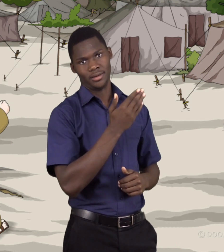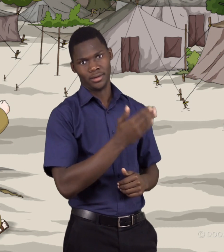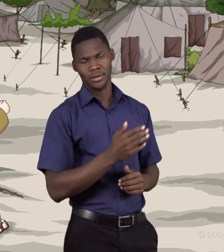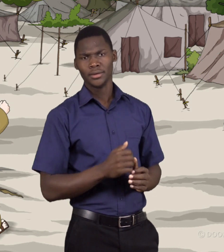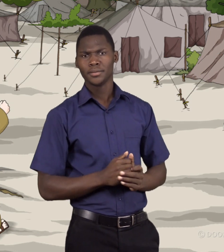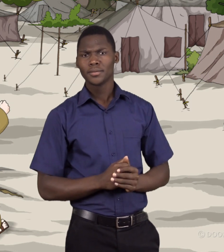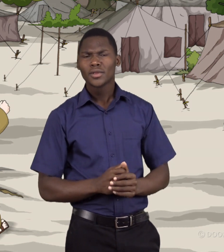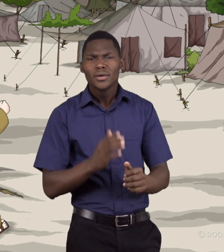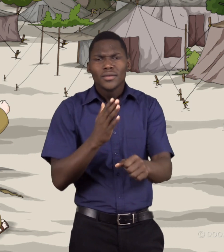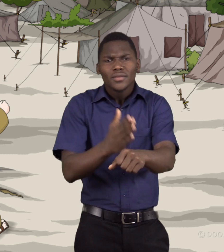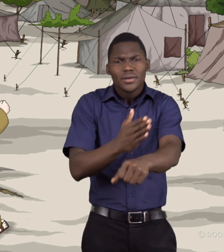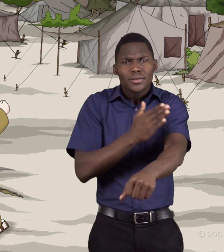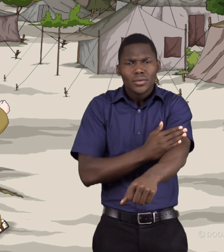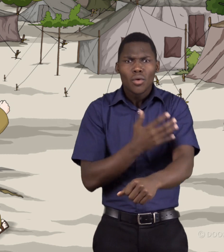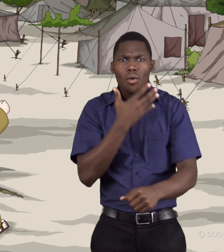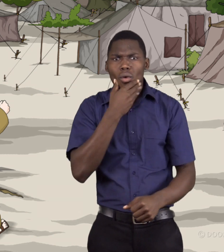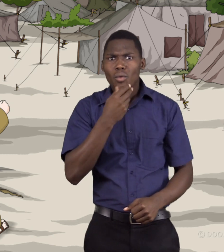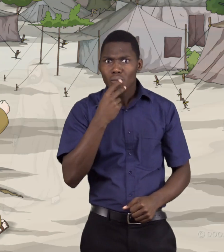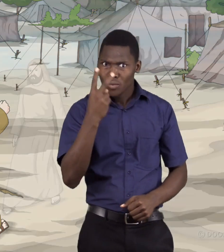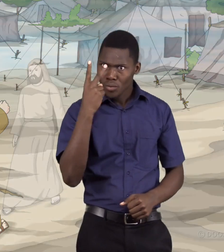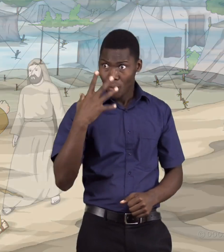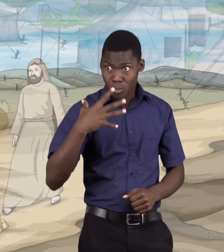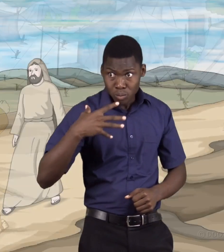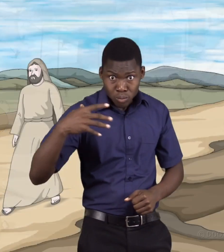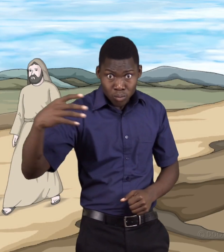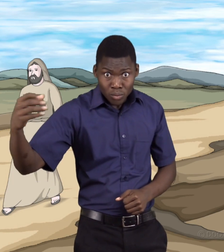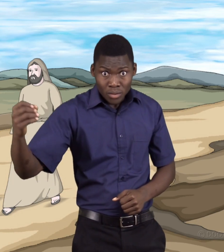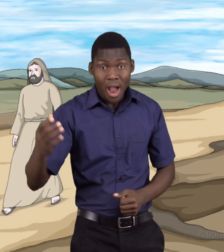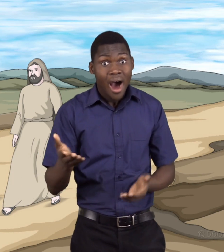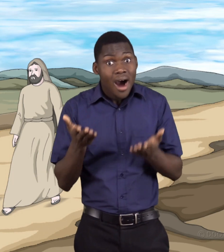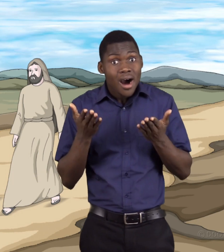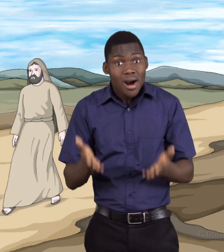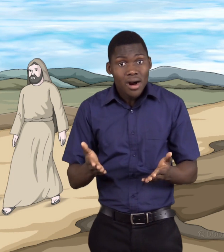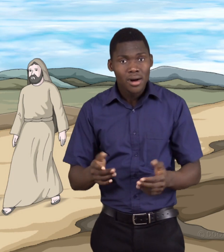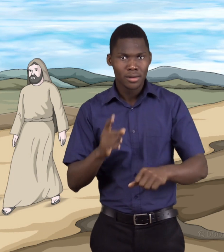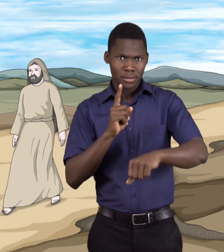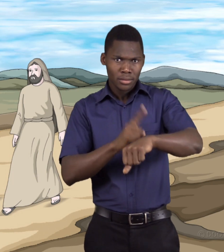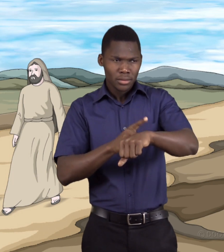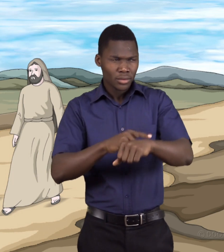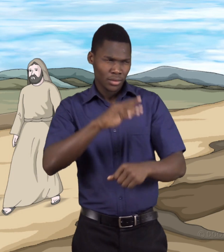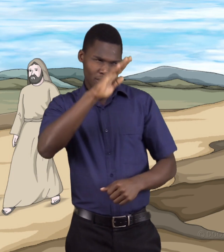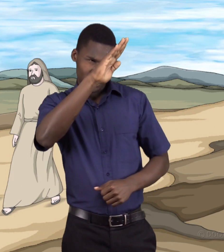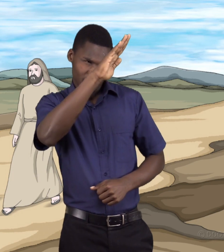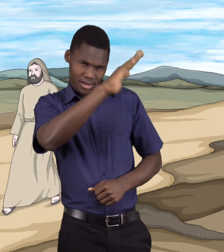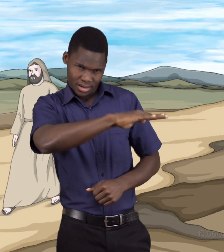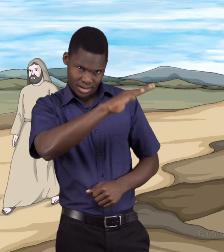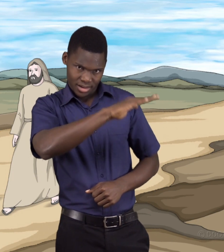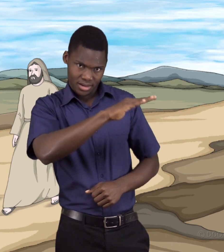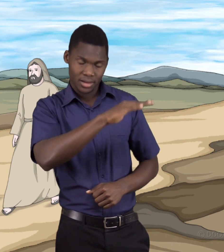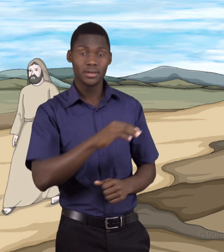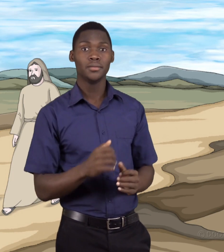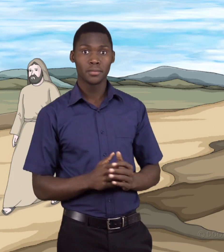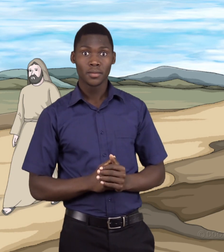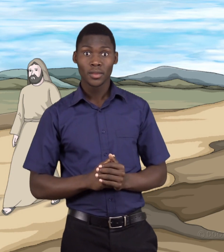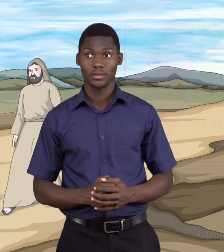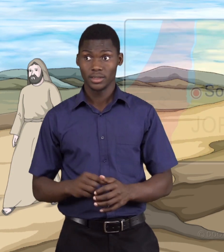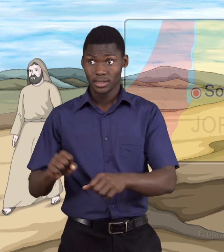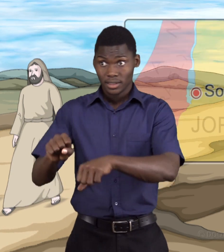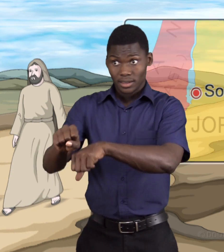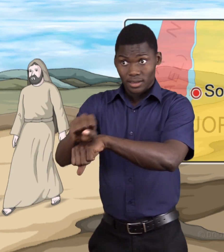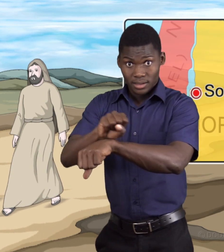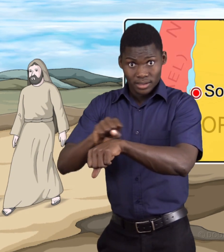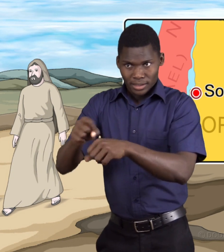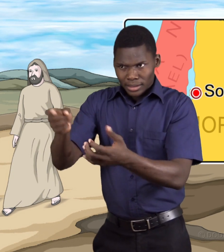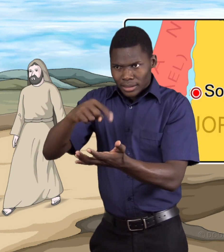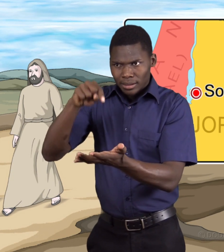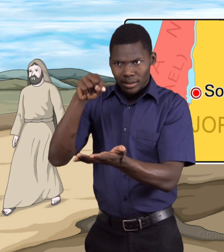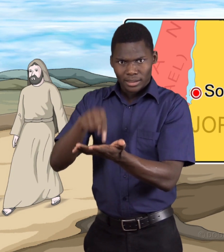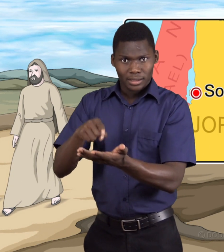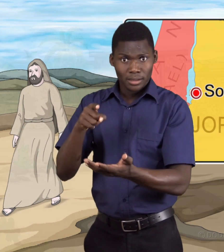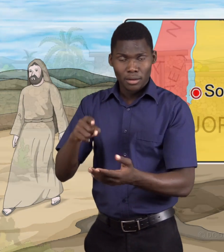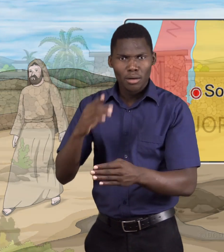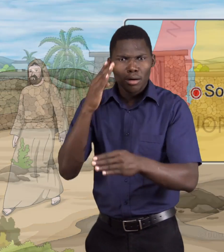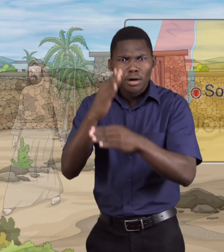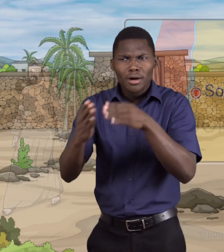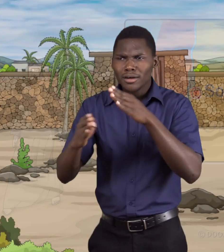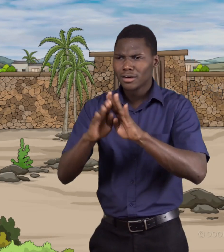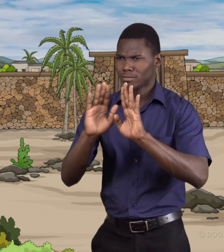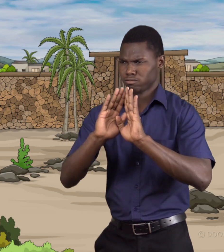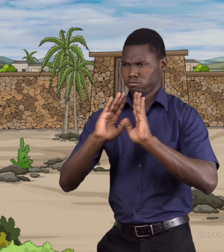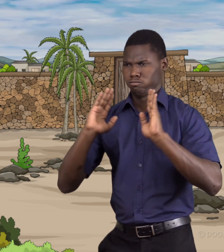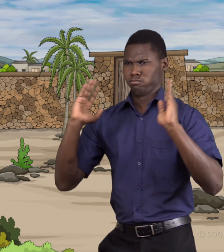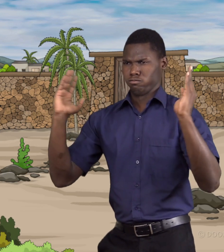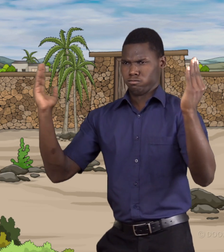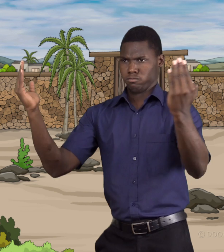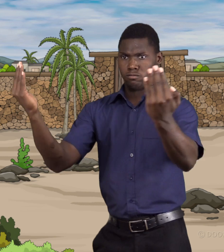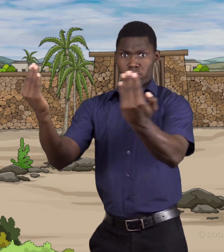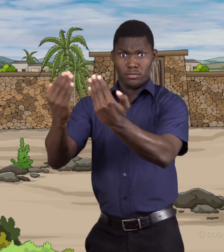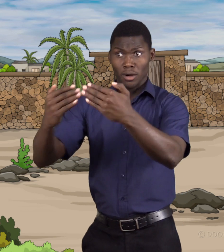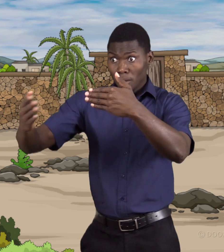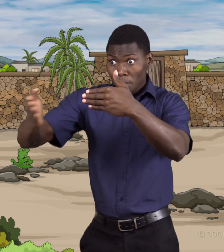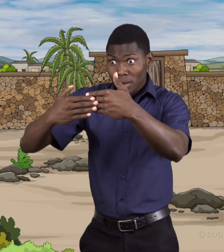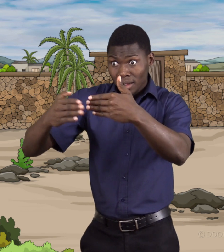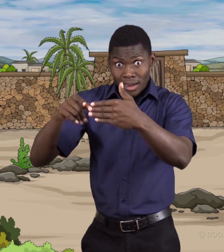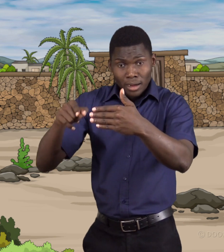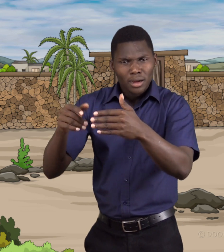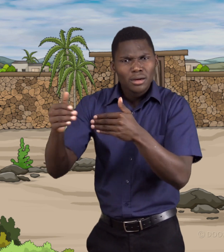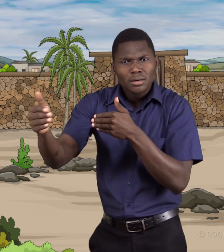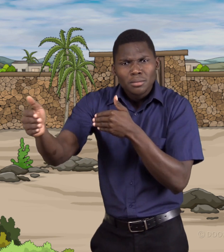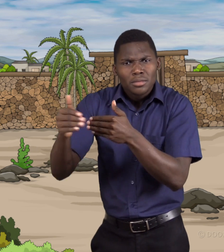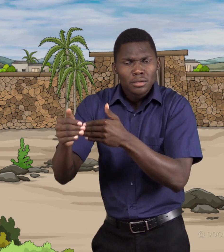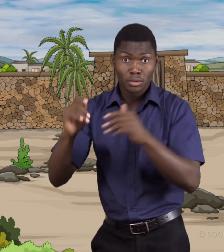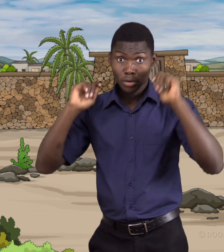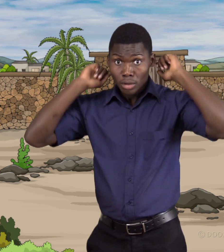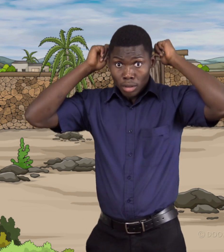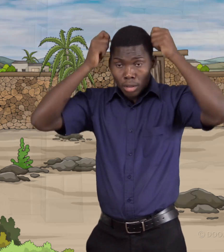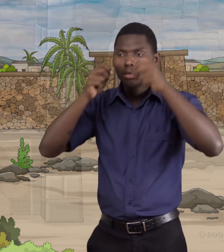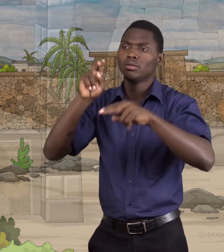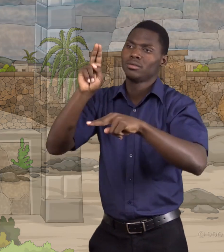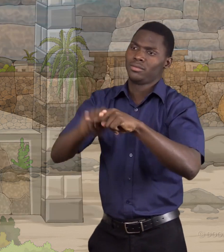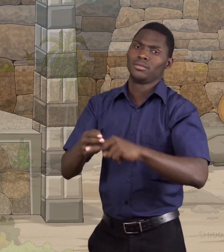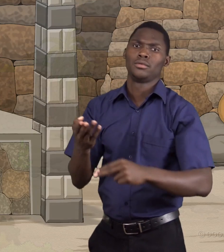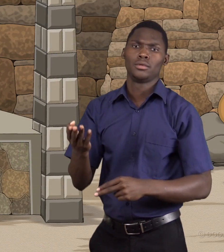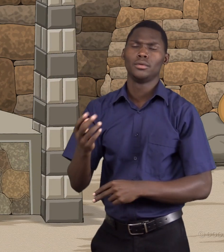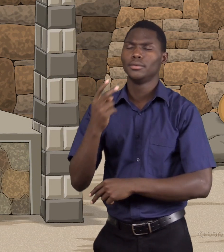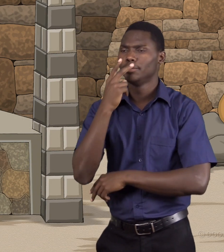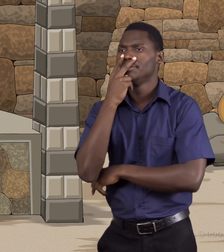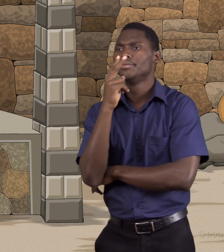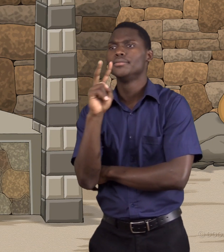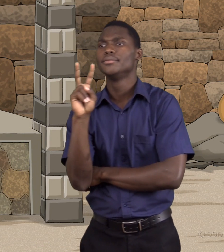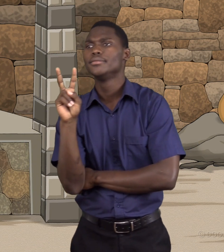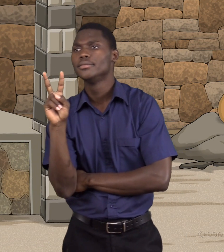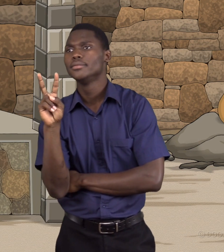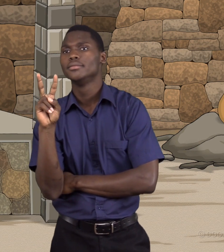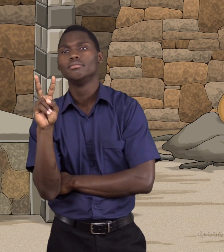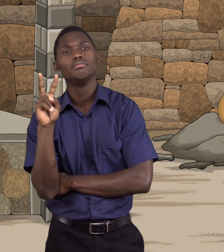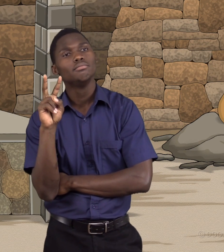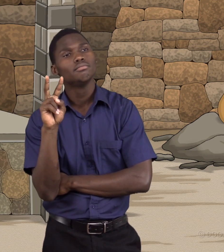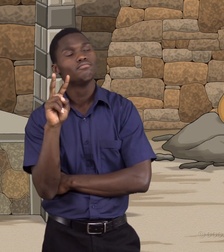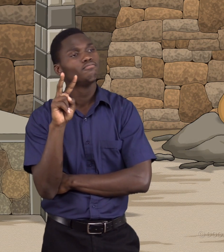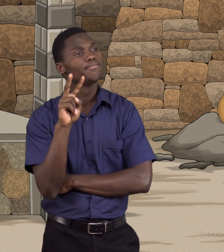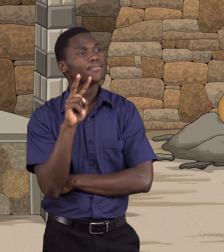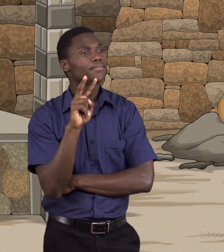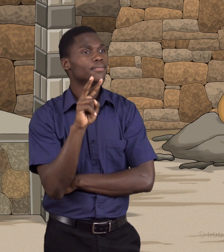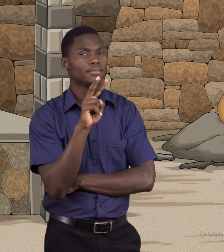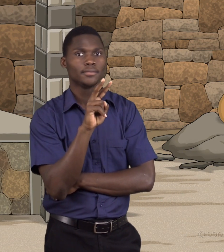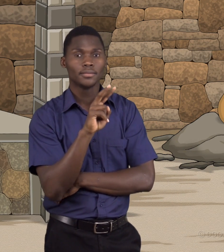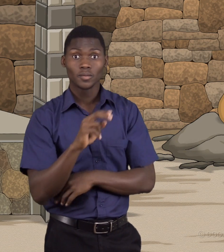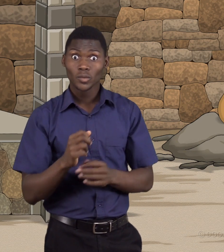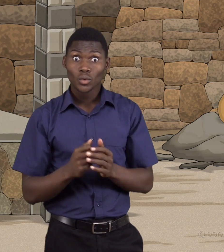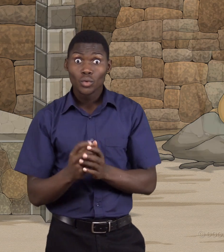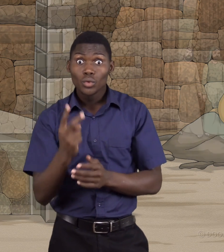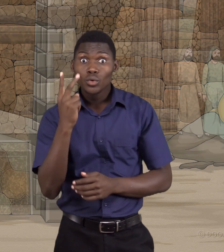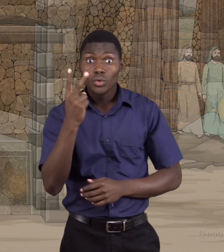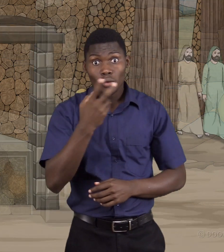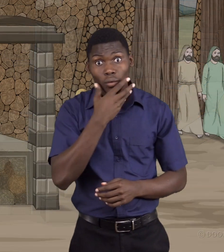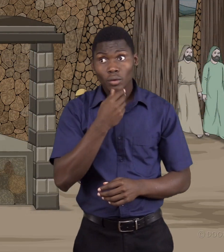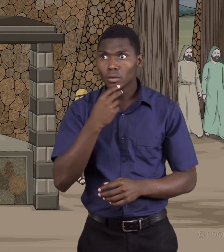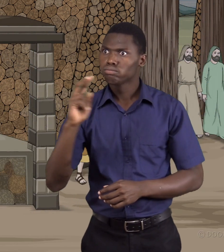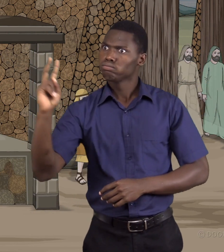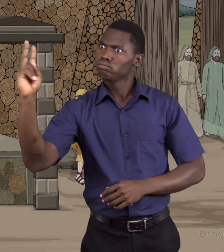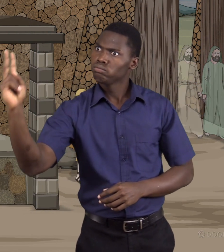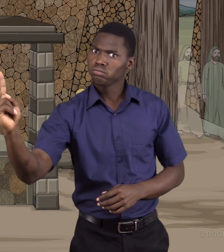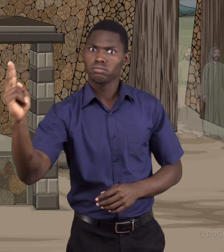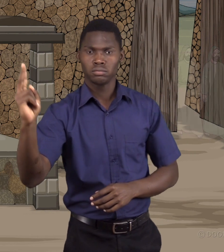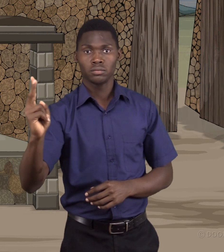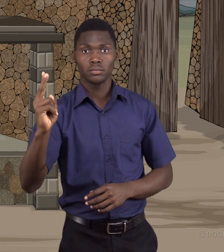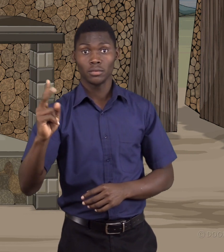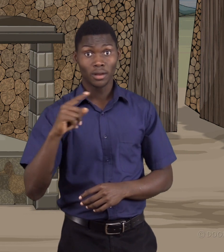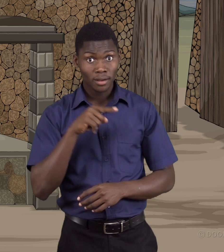Now the two angels arrived at Sodom in the evening, and Lot was sitting in the gateway of the city.